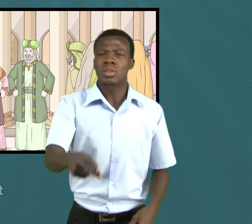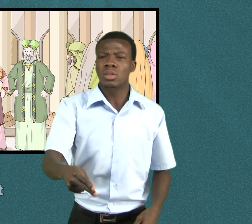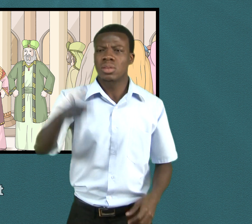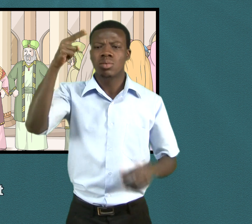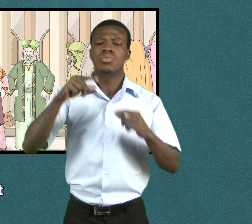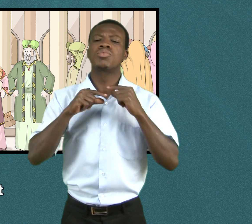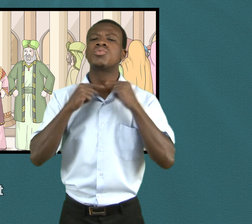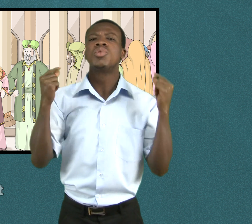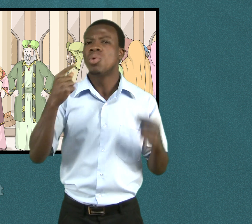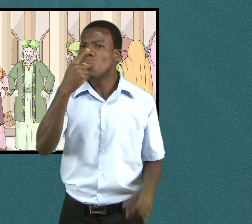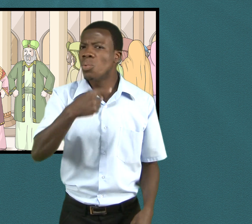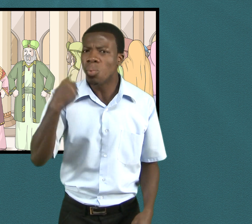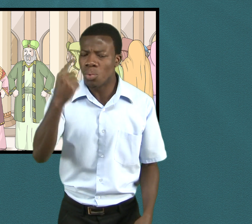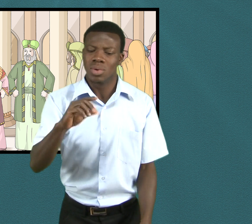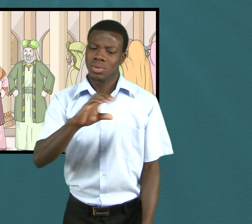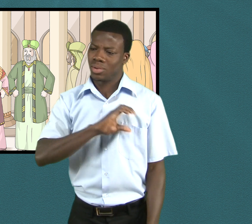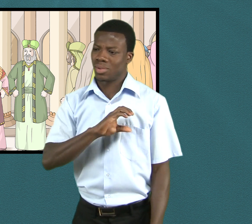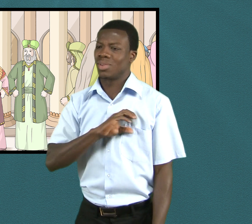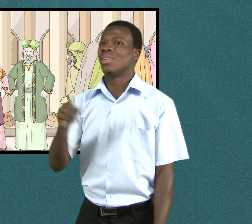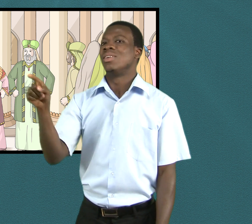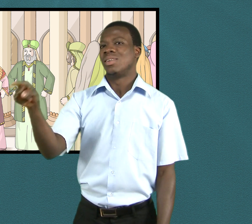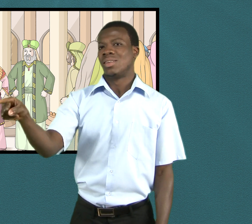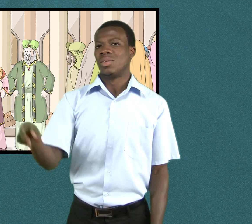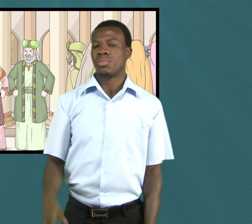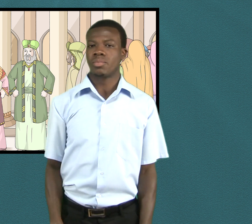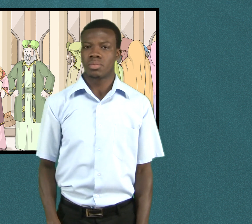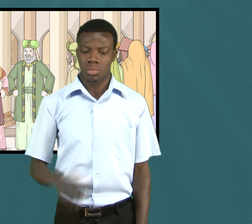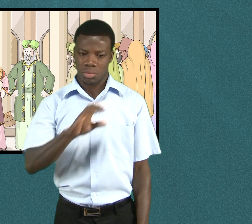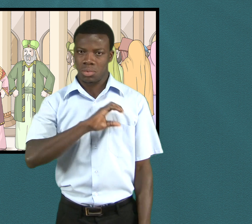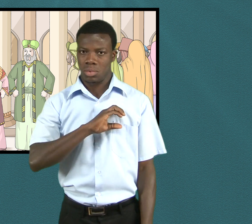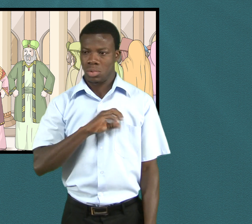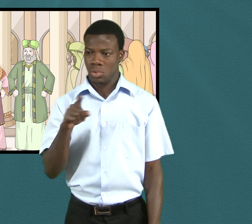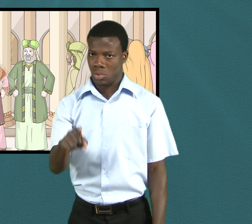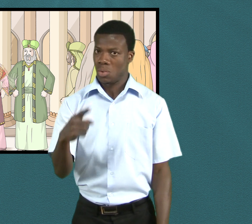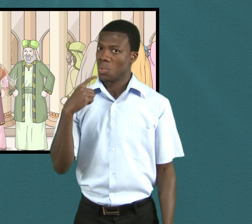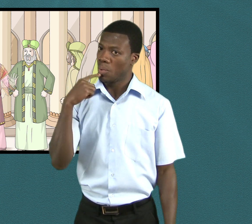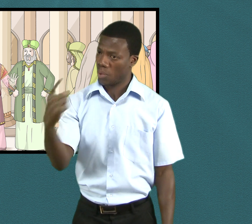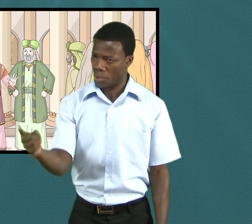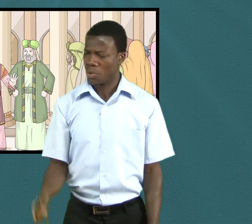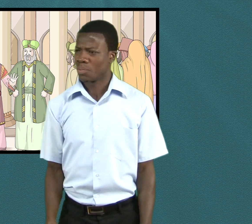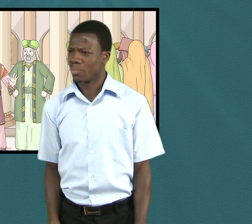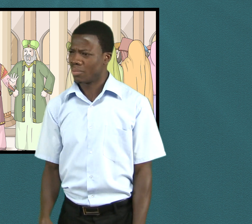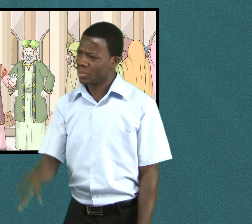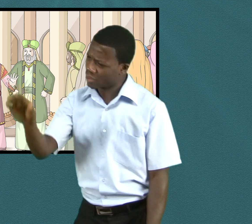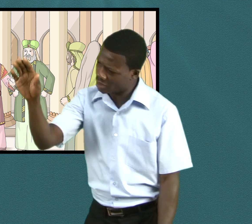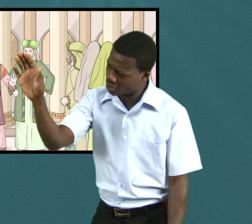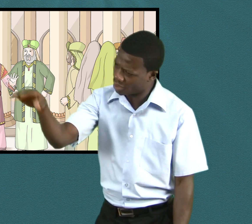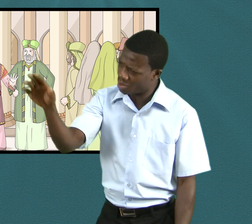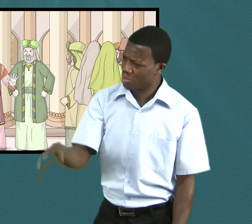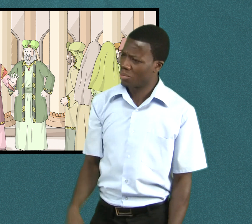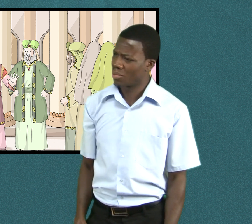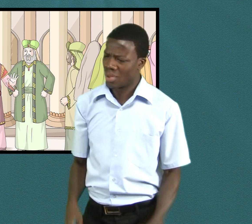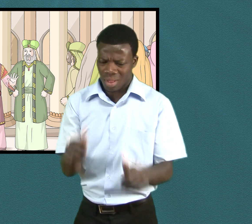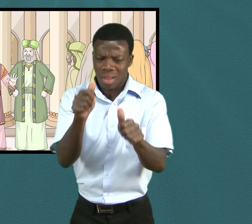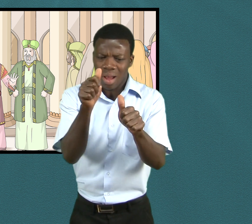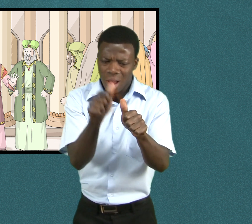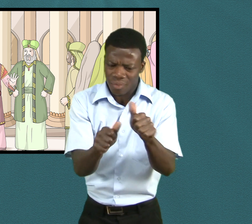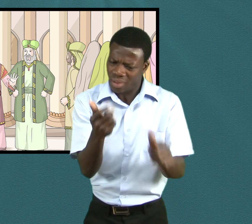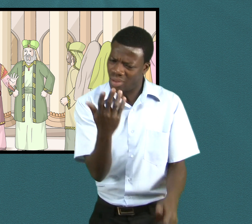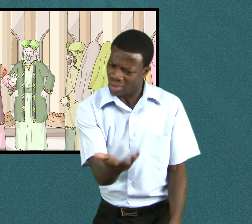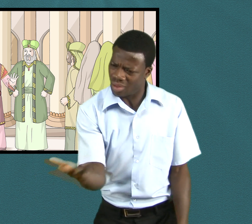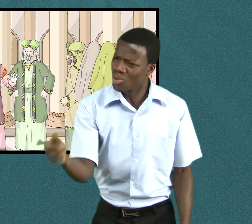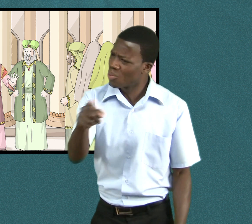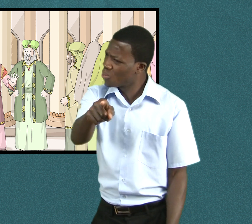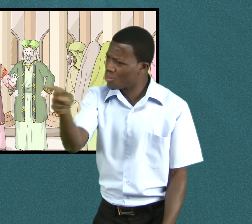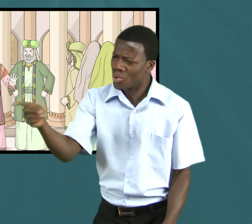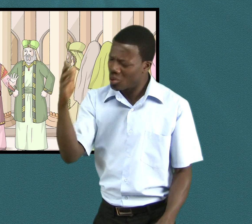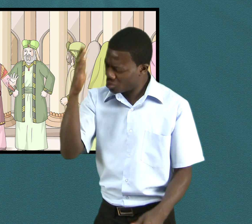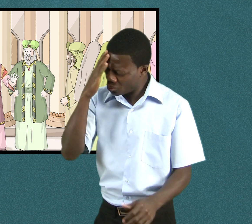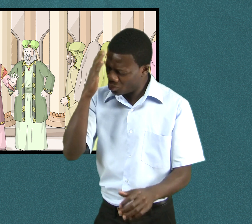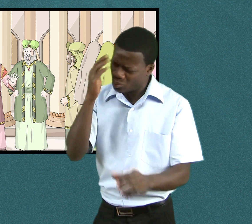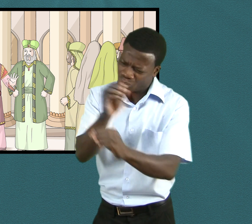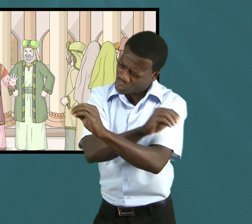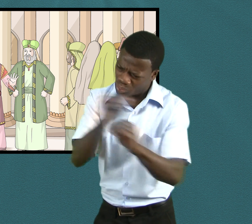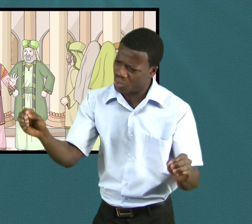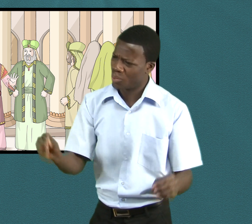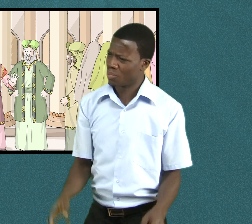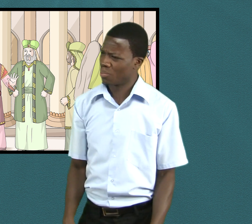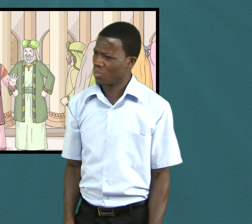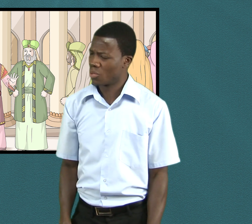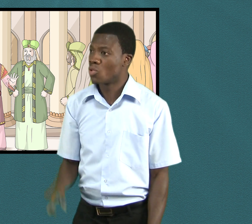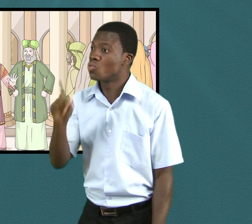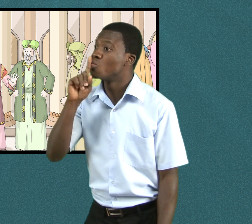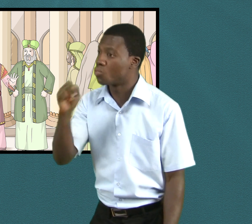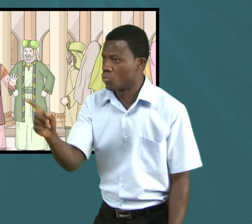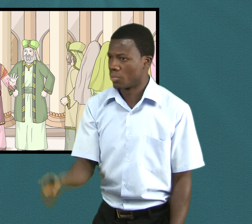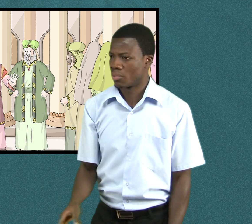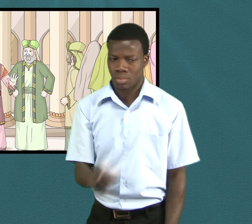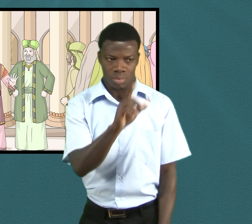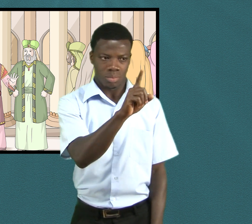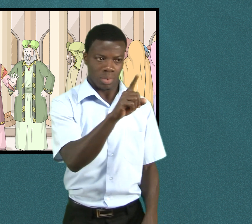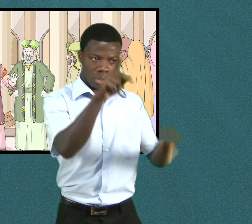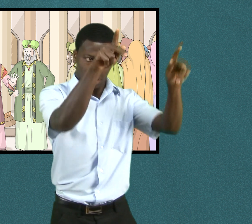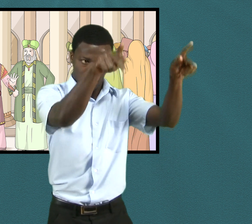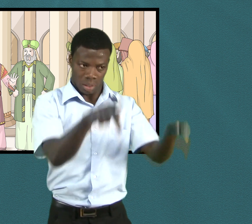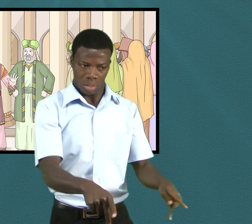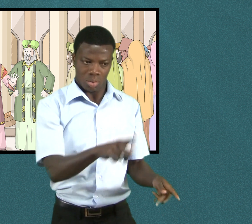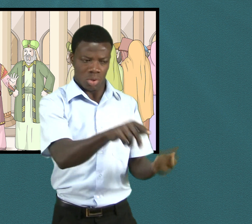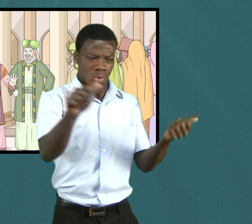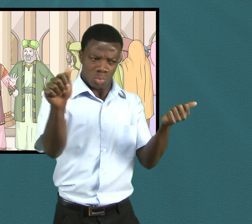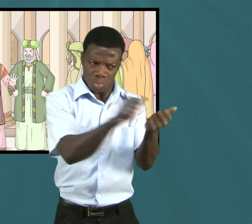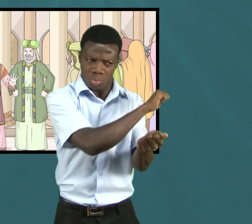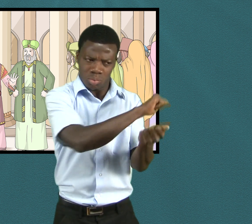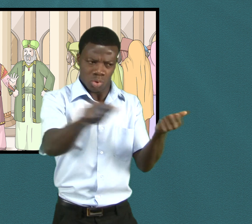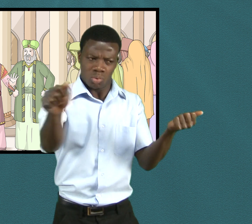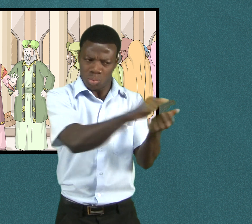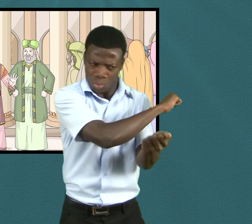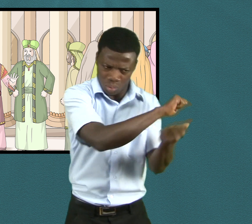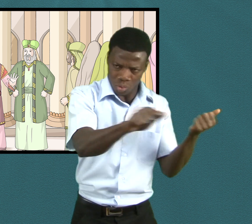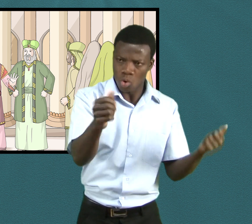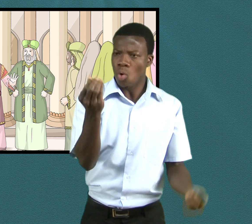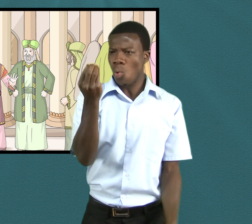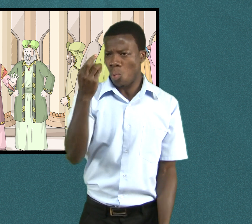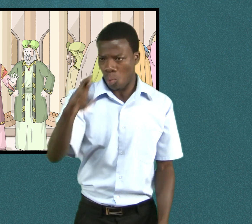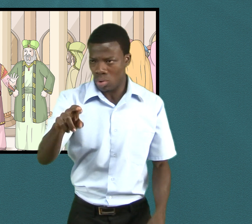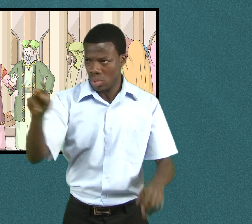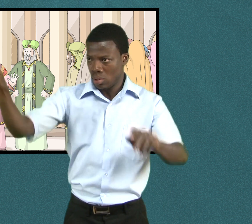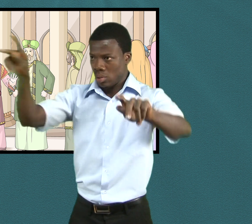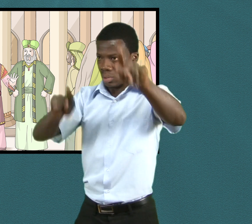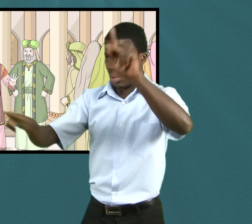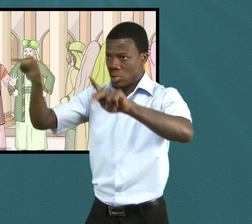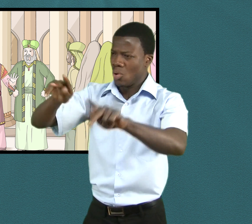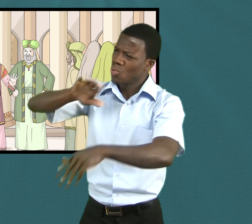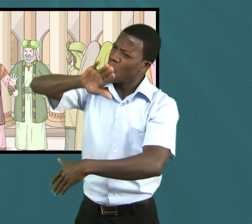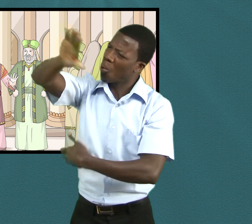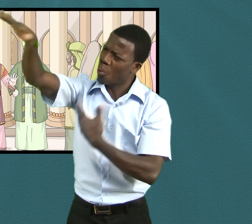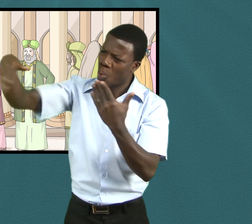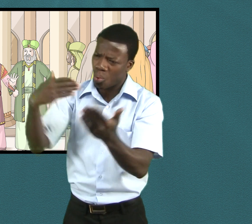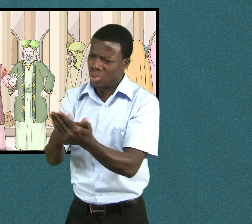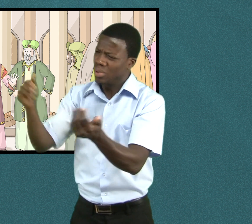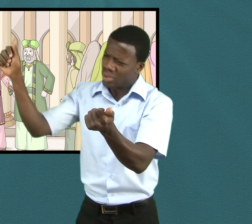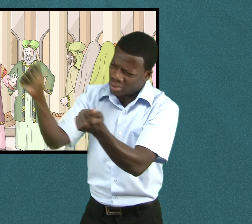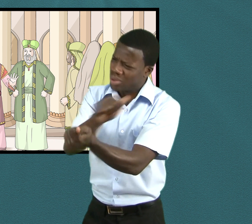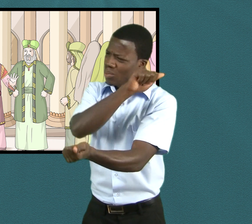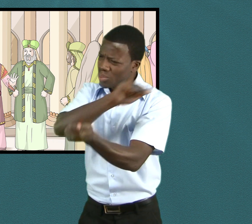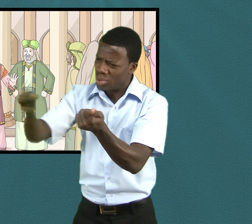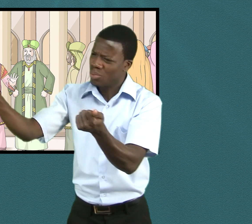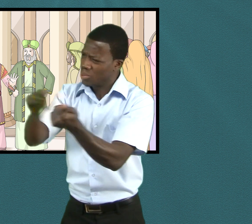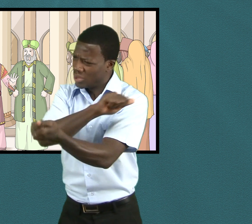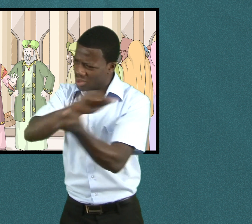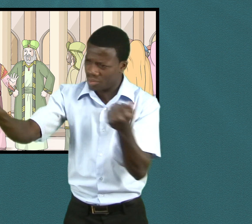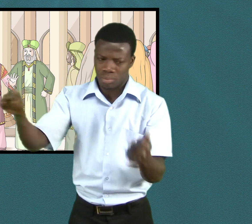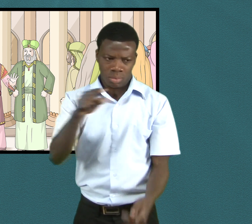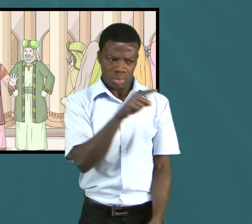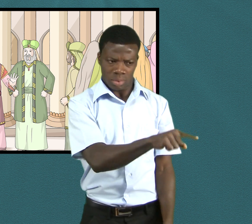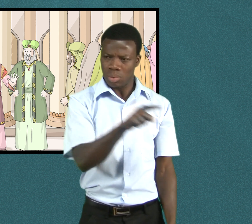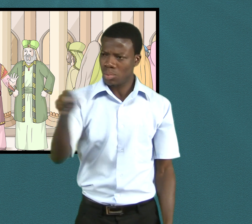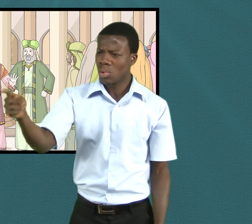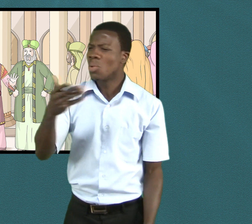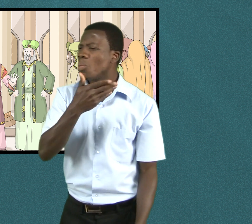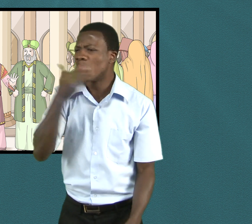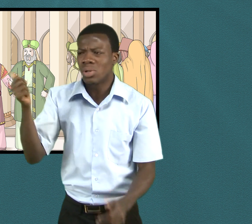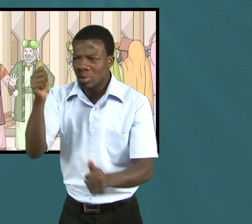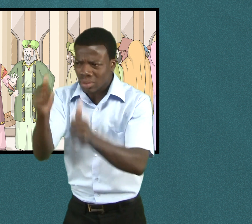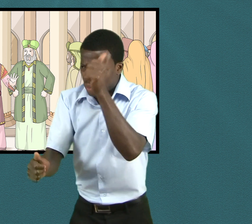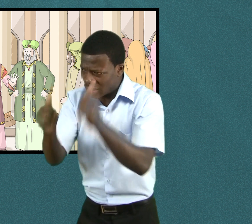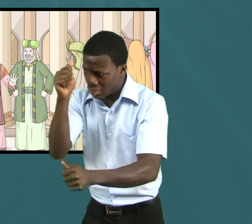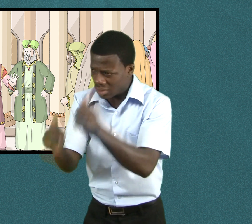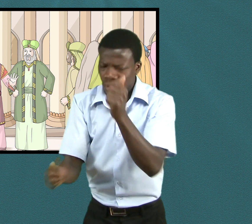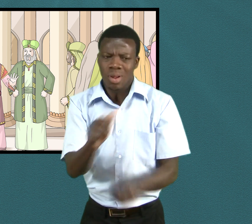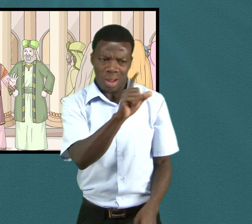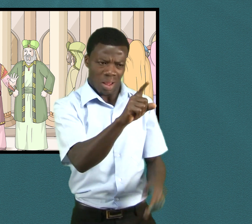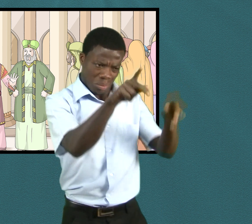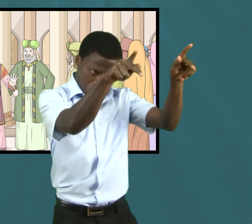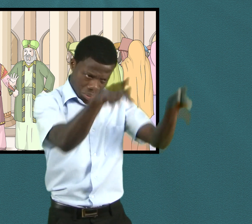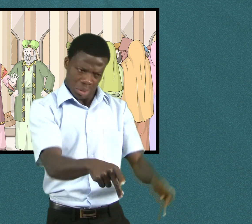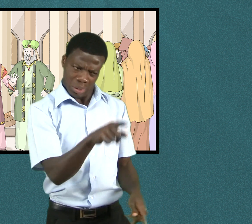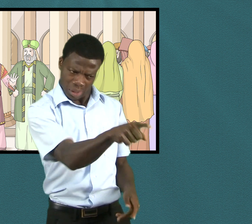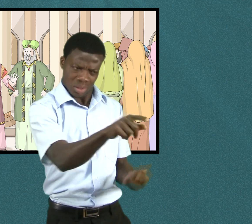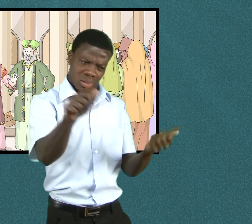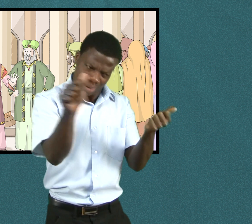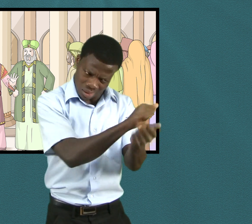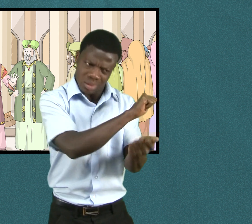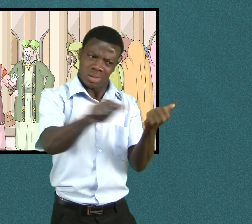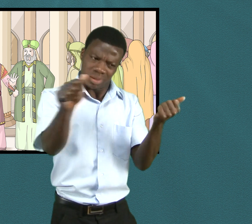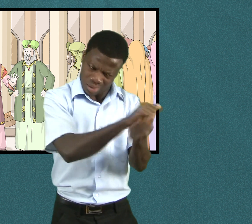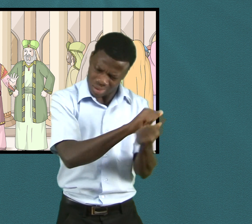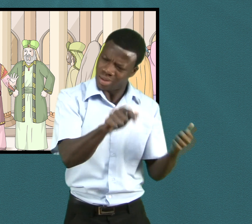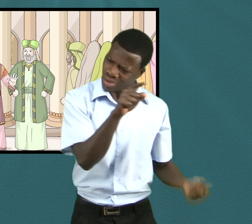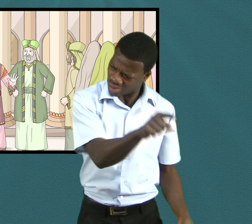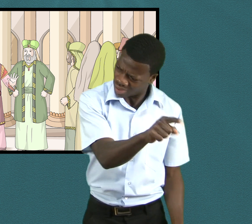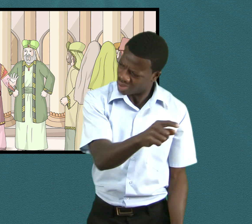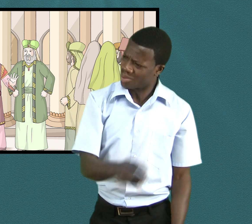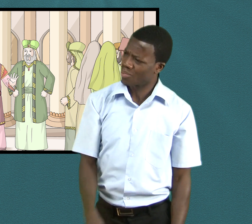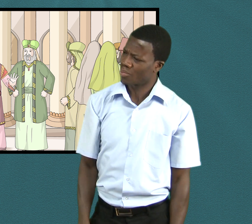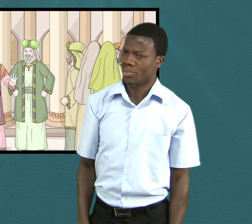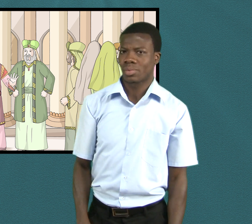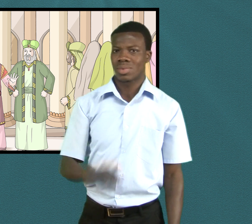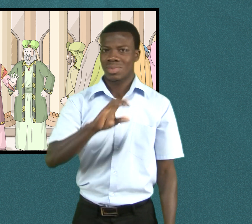You do not realize that it is better for you that one man die for the people than that the whole nation perish.”